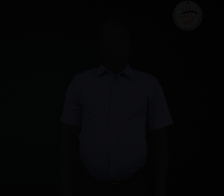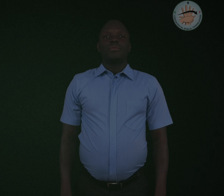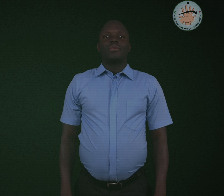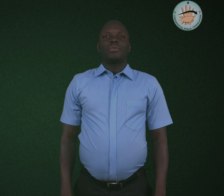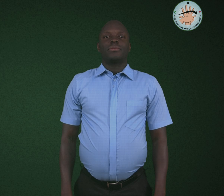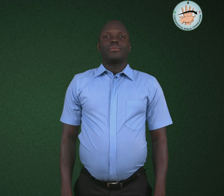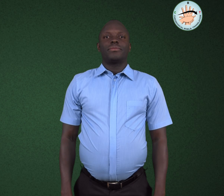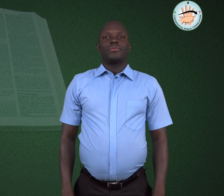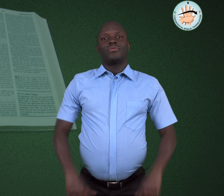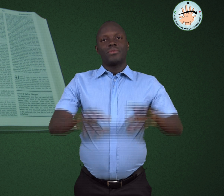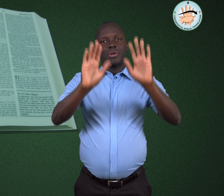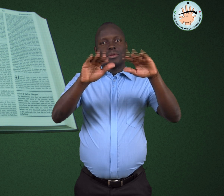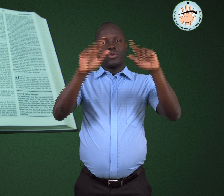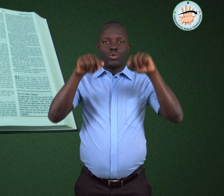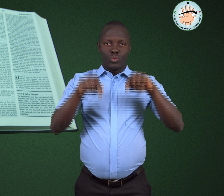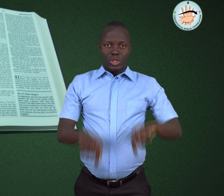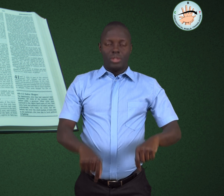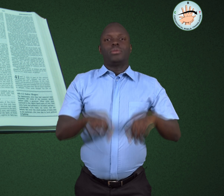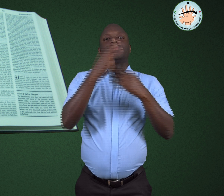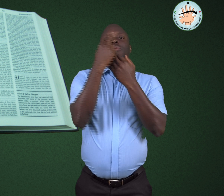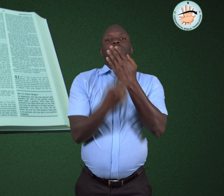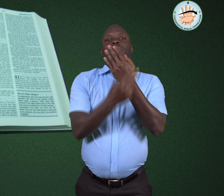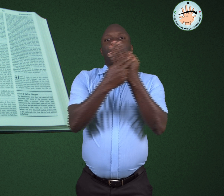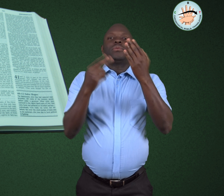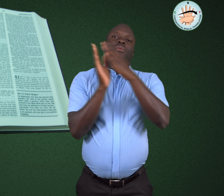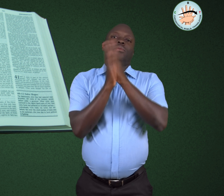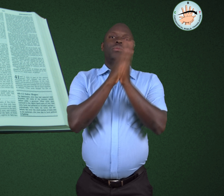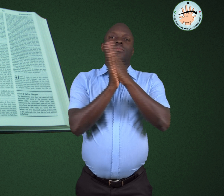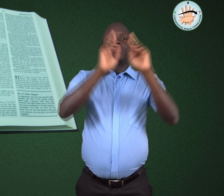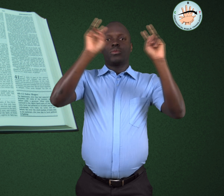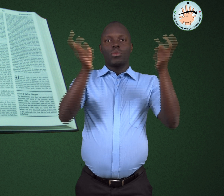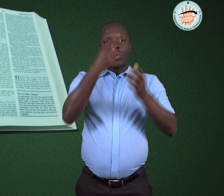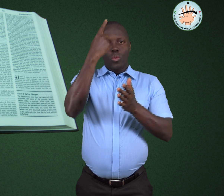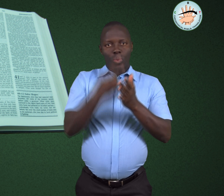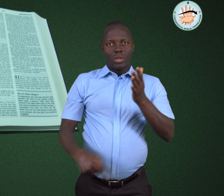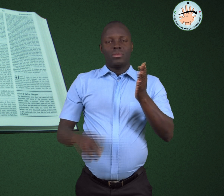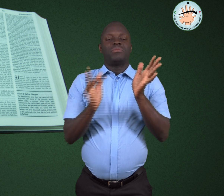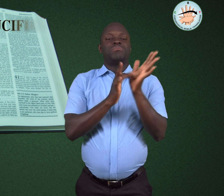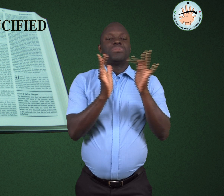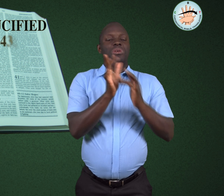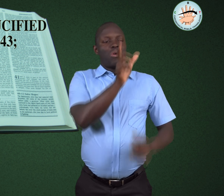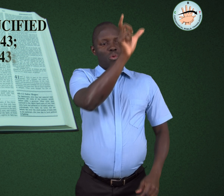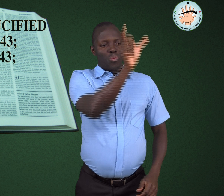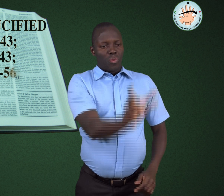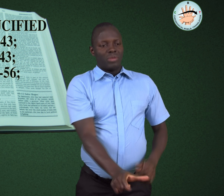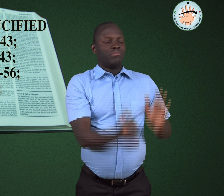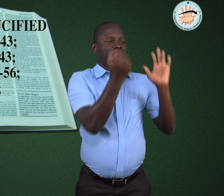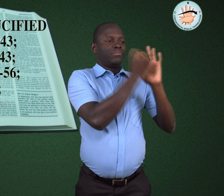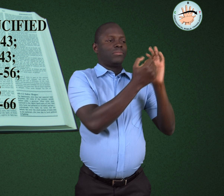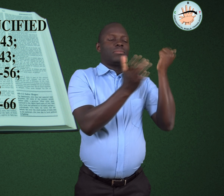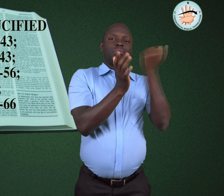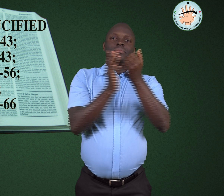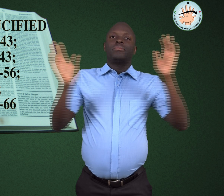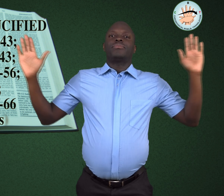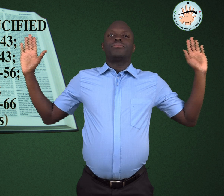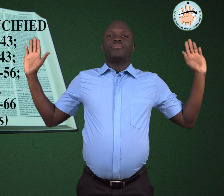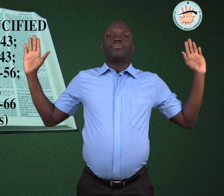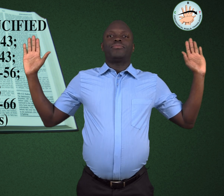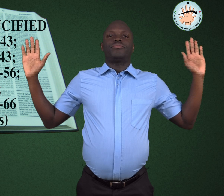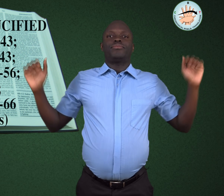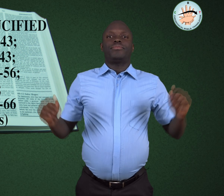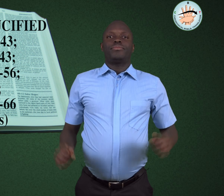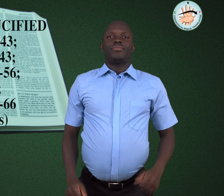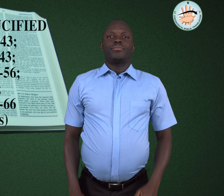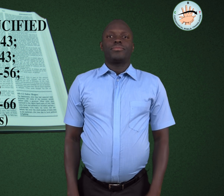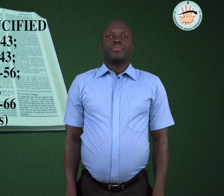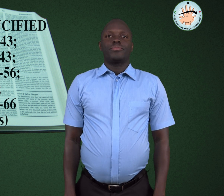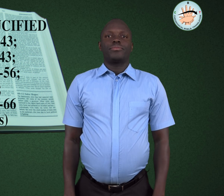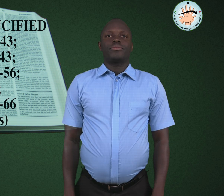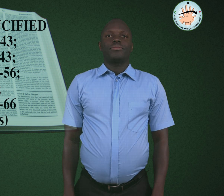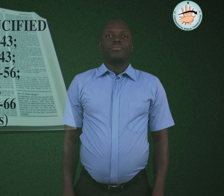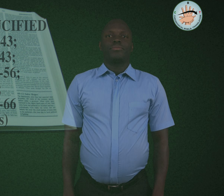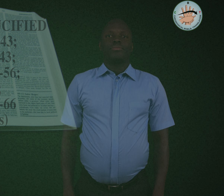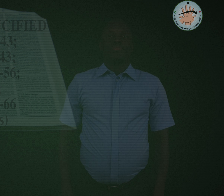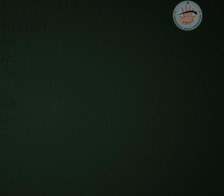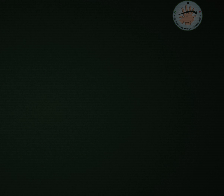Jesus is crucified